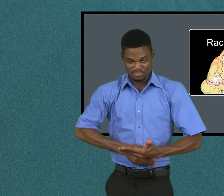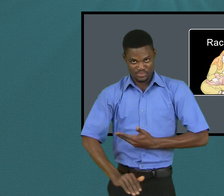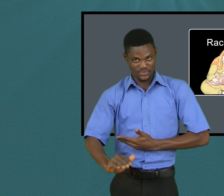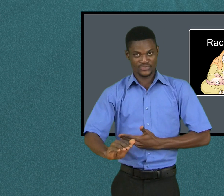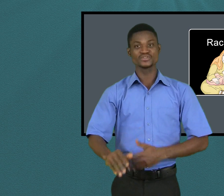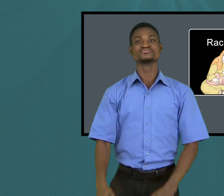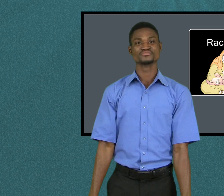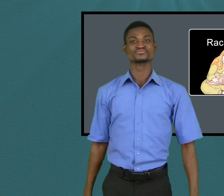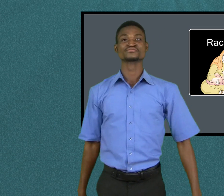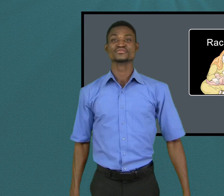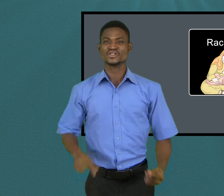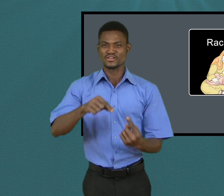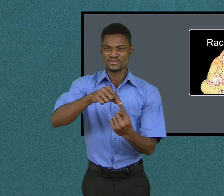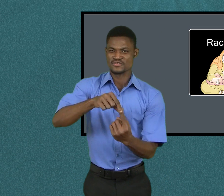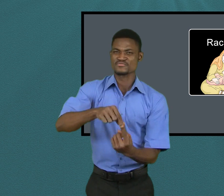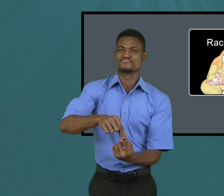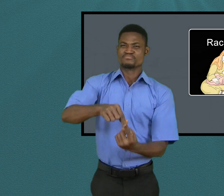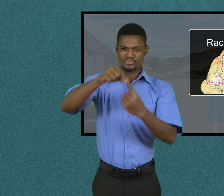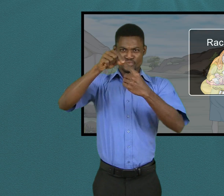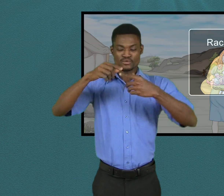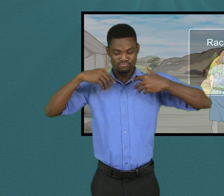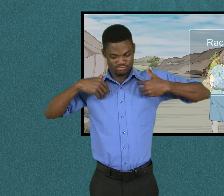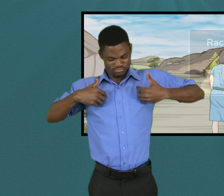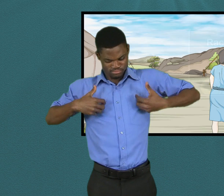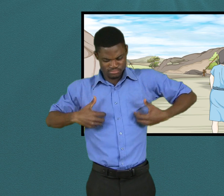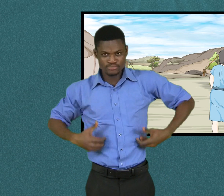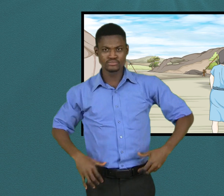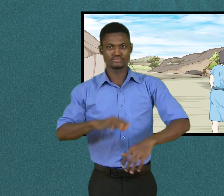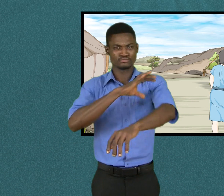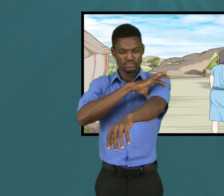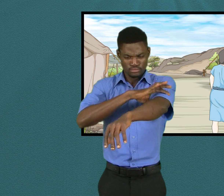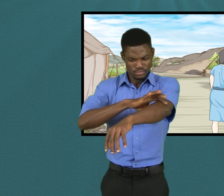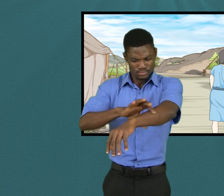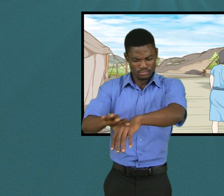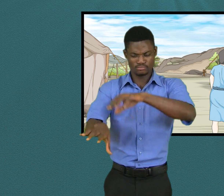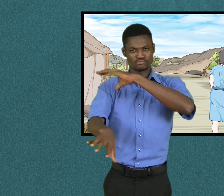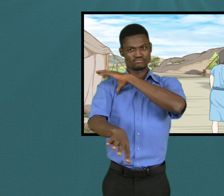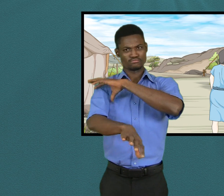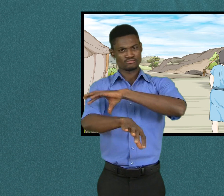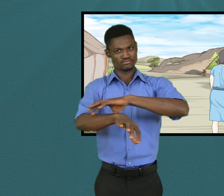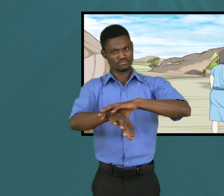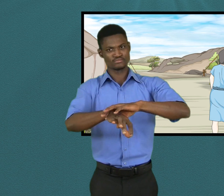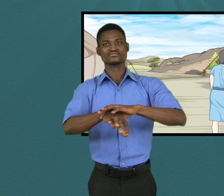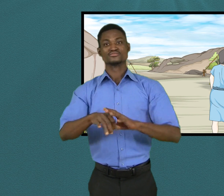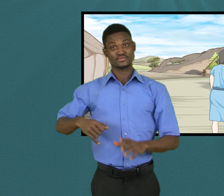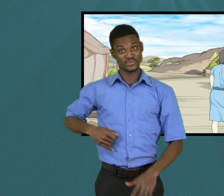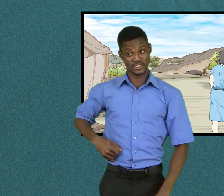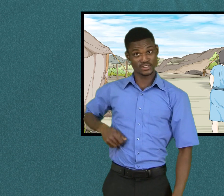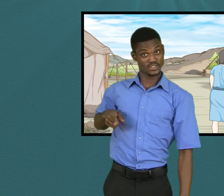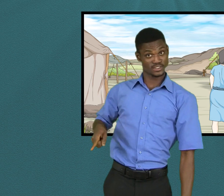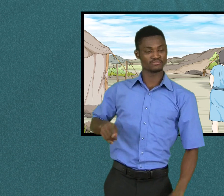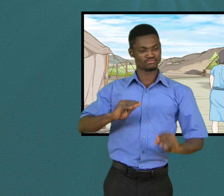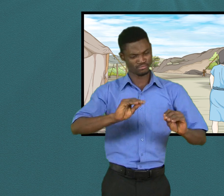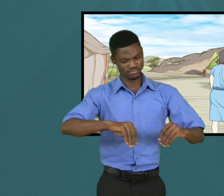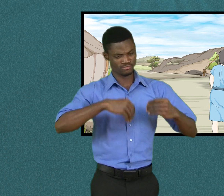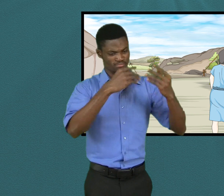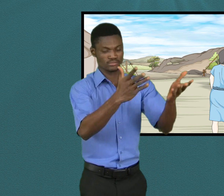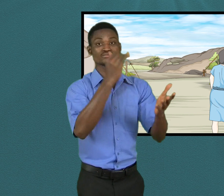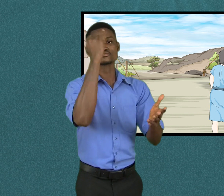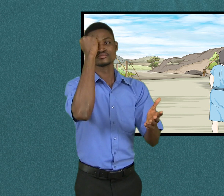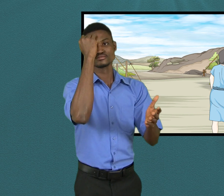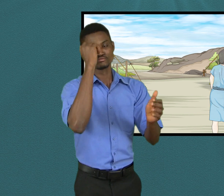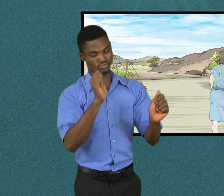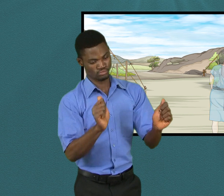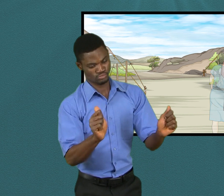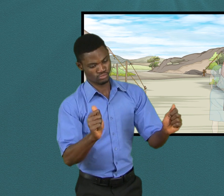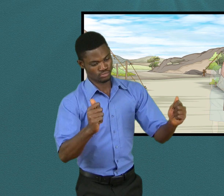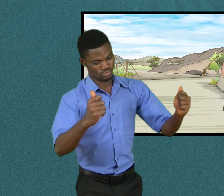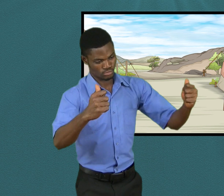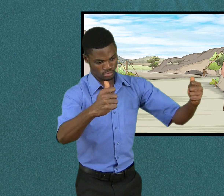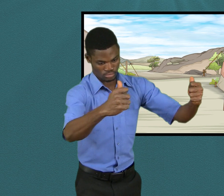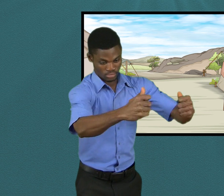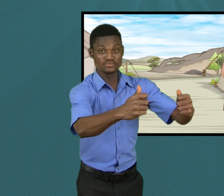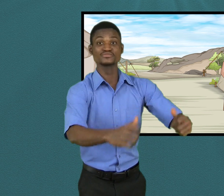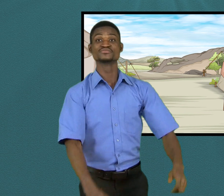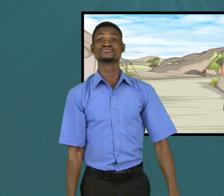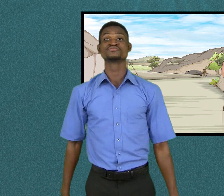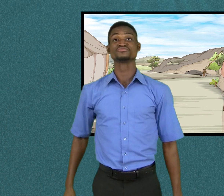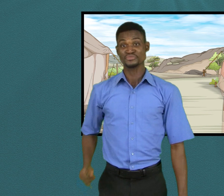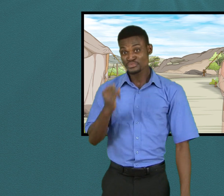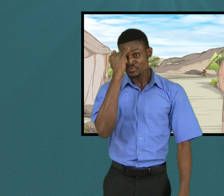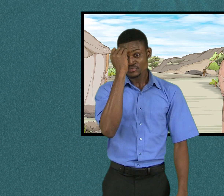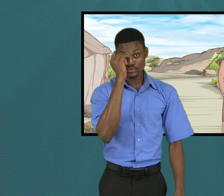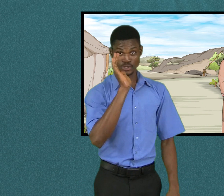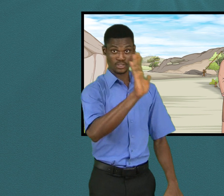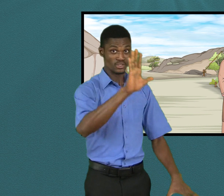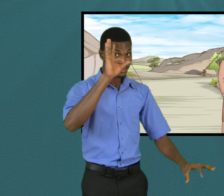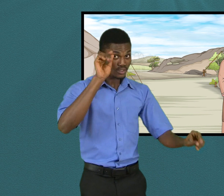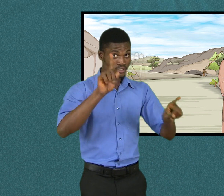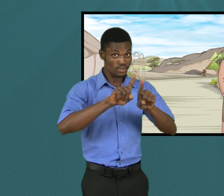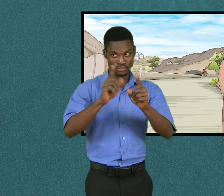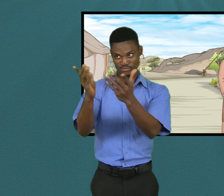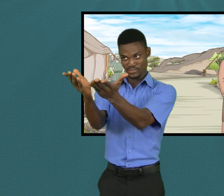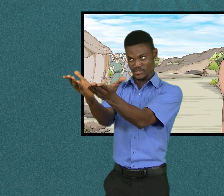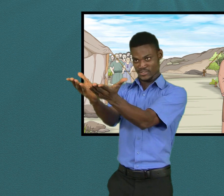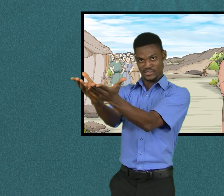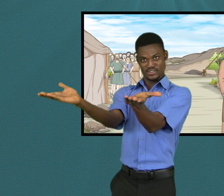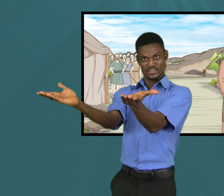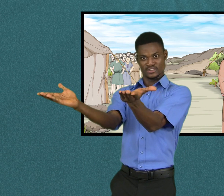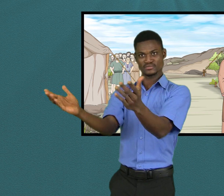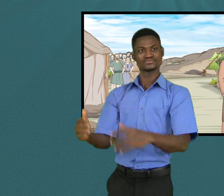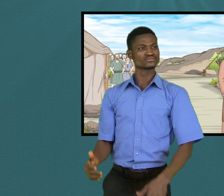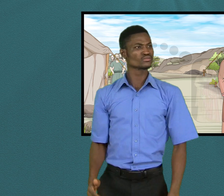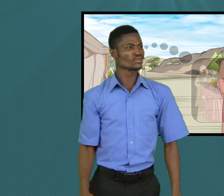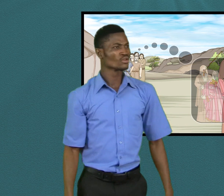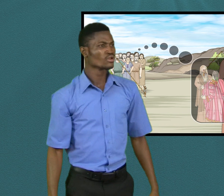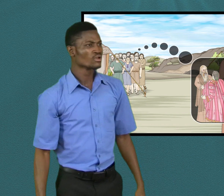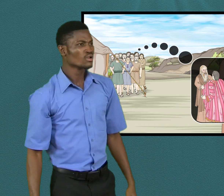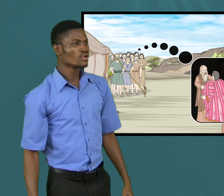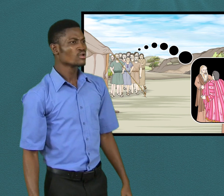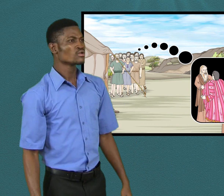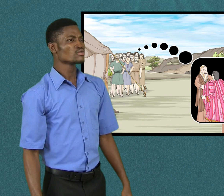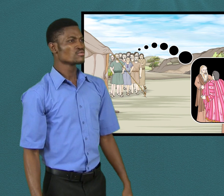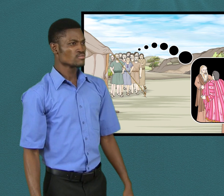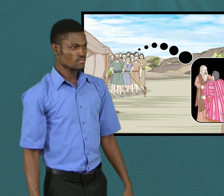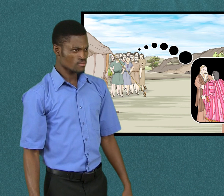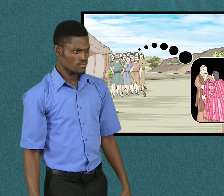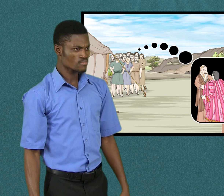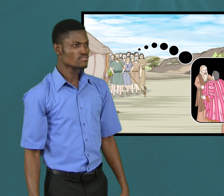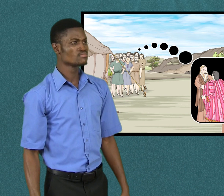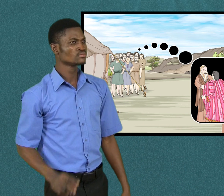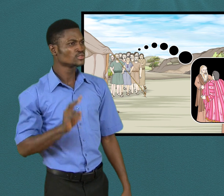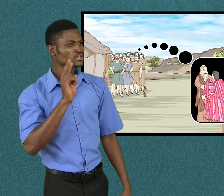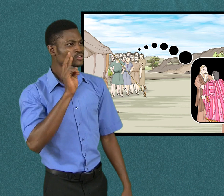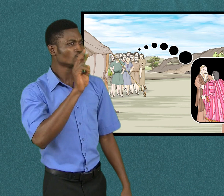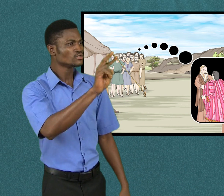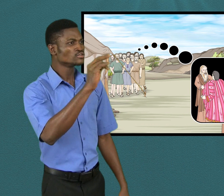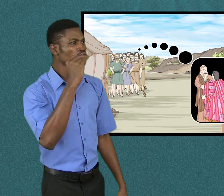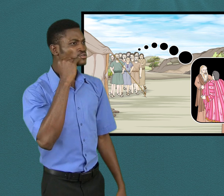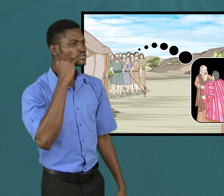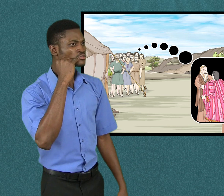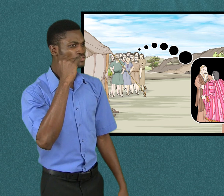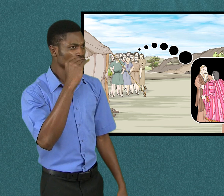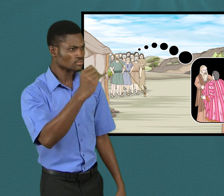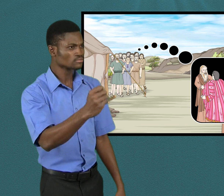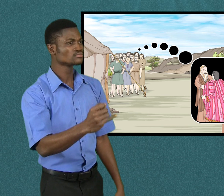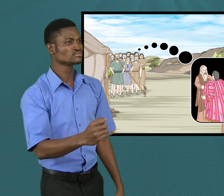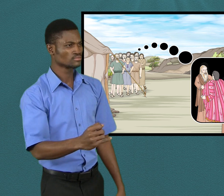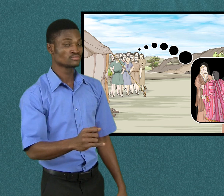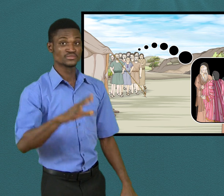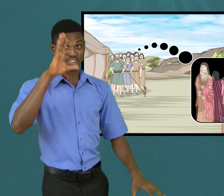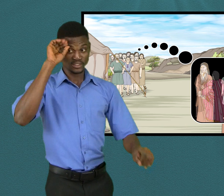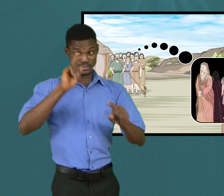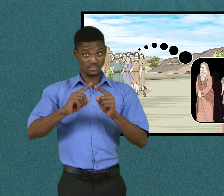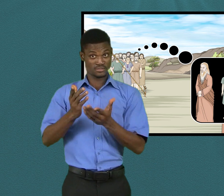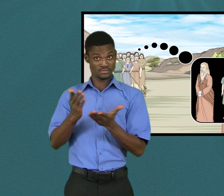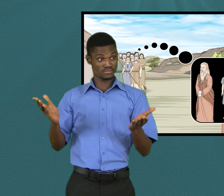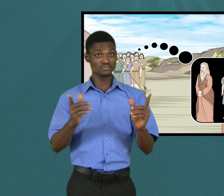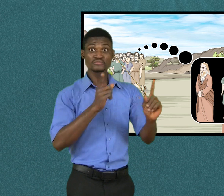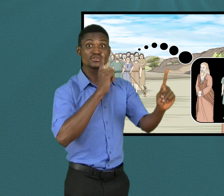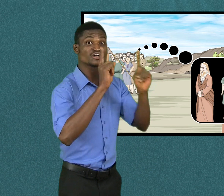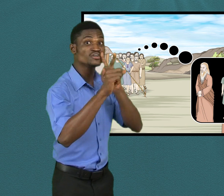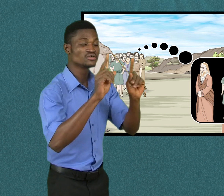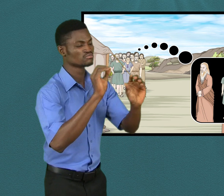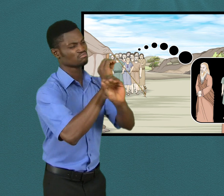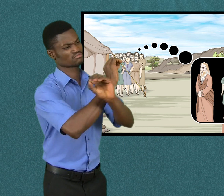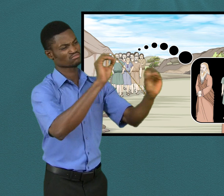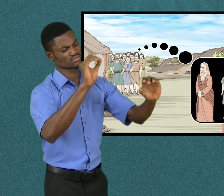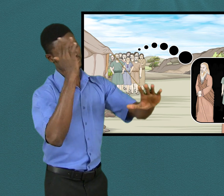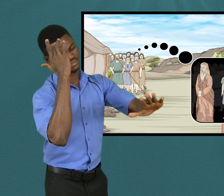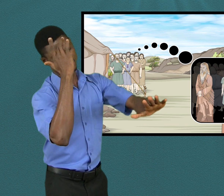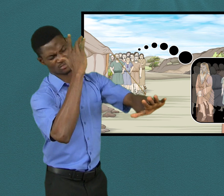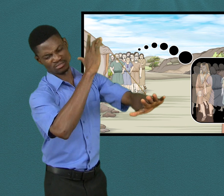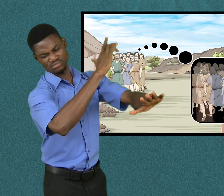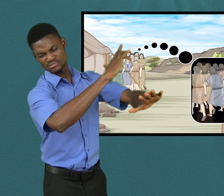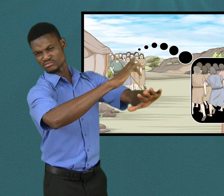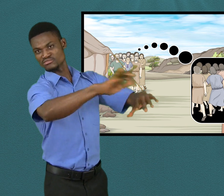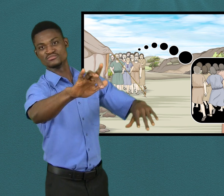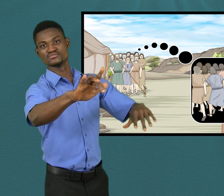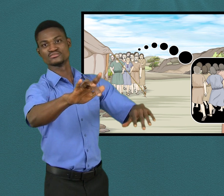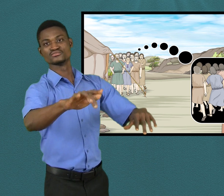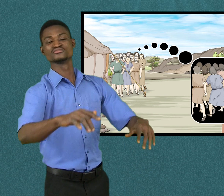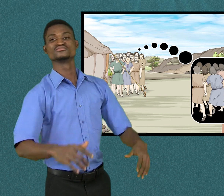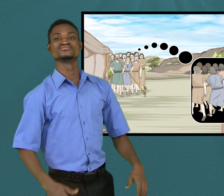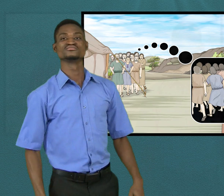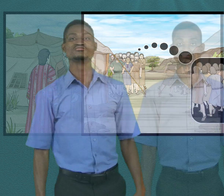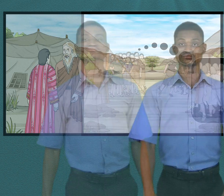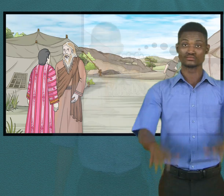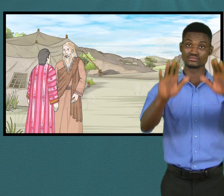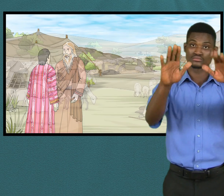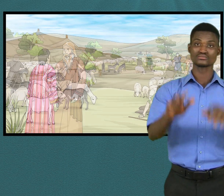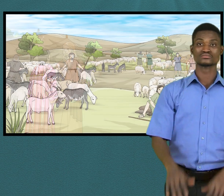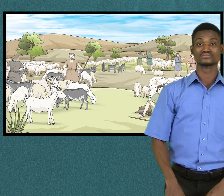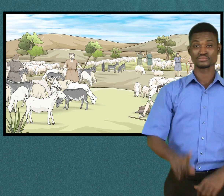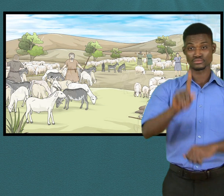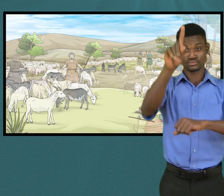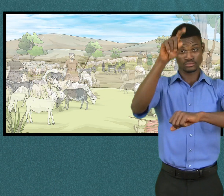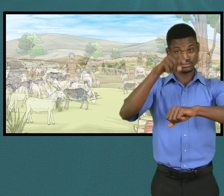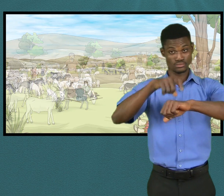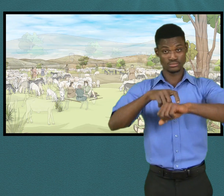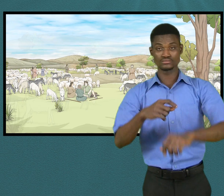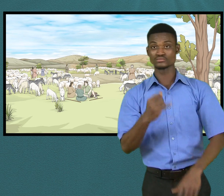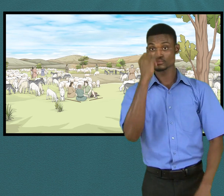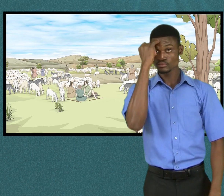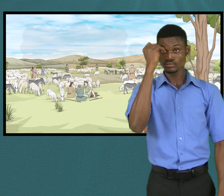so he made him a robe of many colors. When Joseph’s brothers saw that their father loved him more than any of them, they hated him and could not speak a kind word to him.